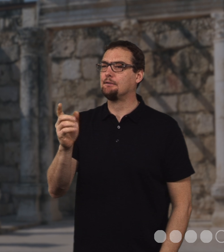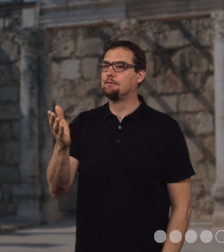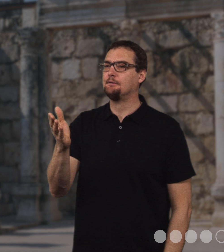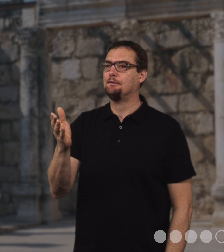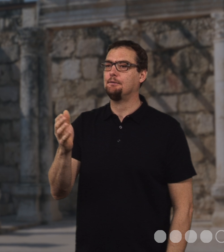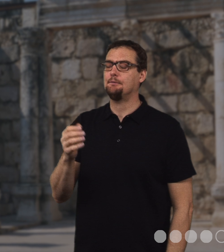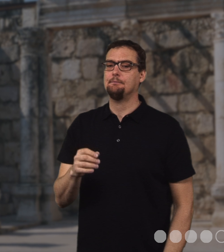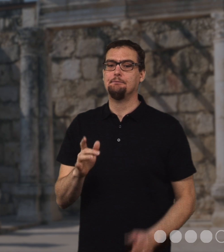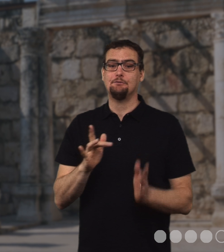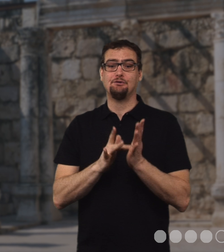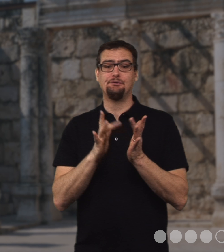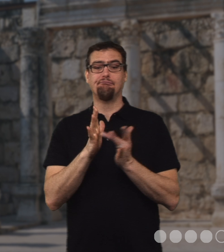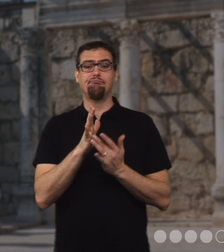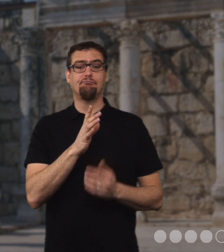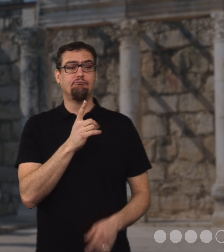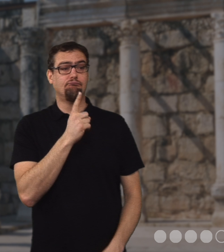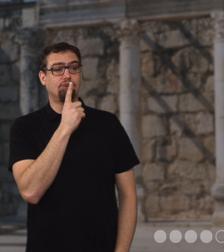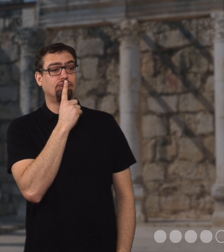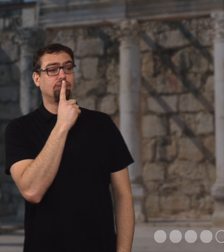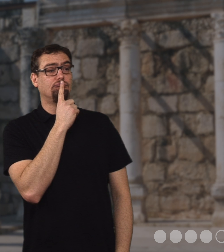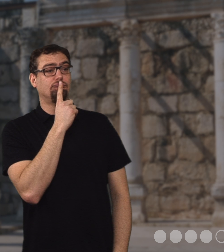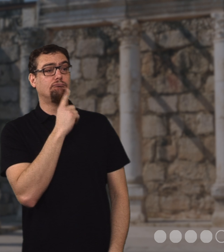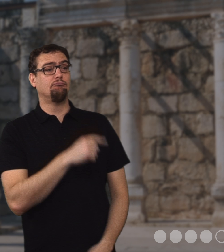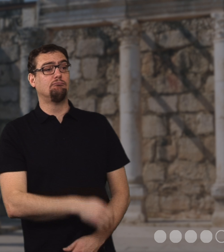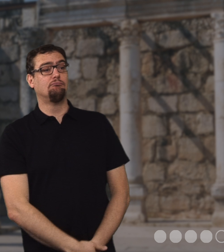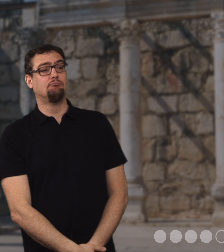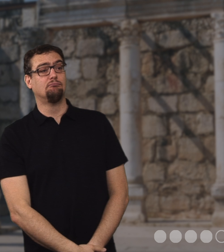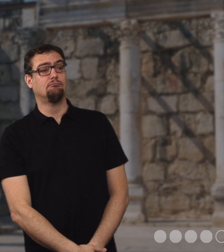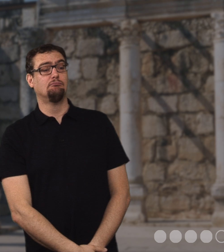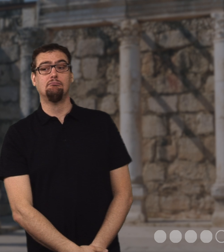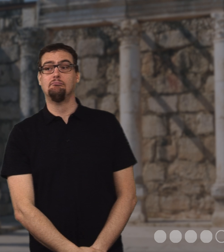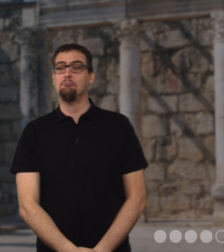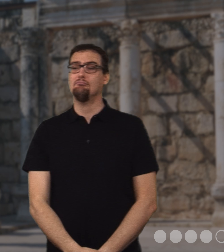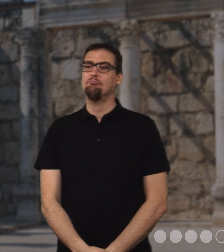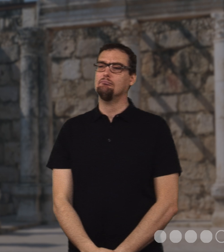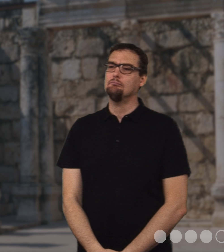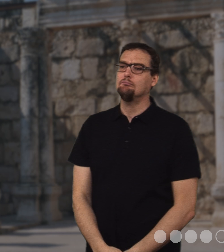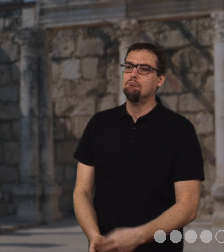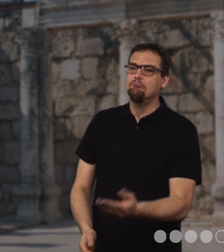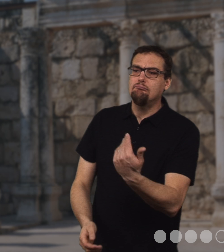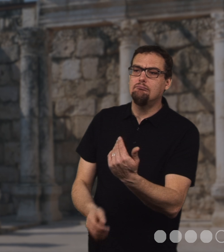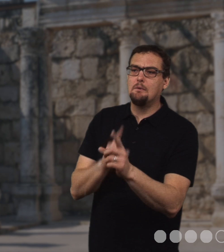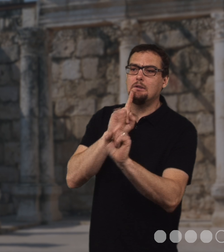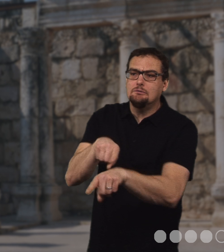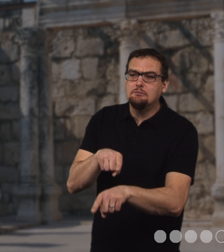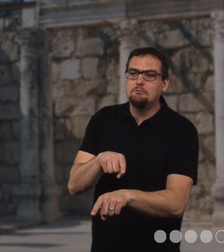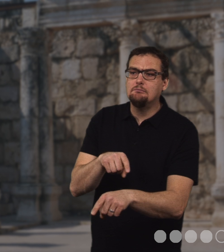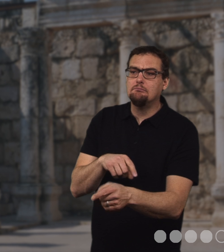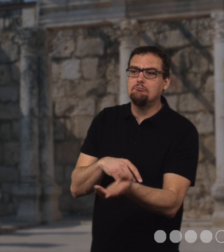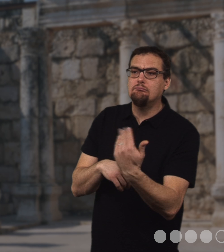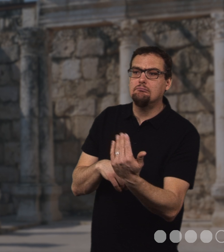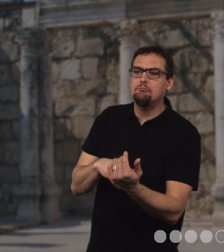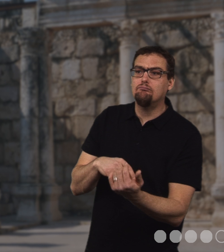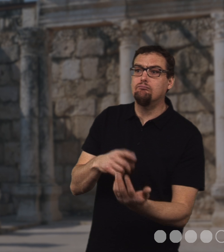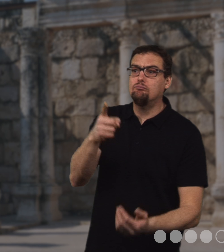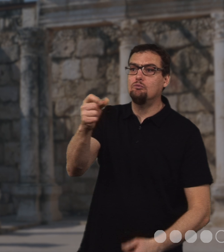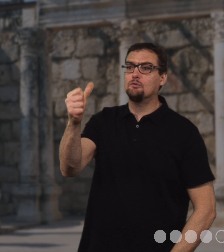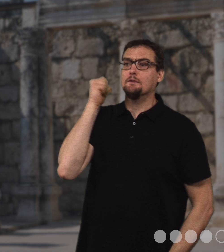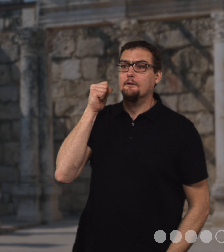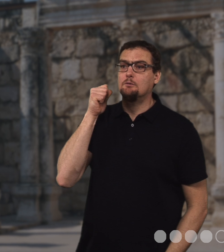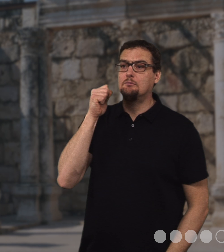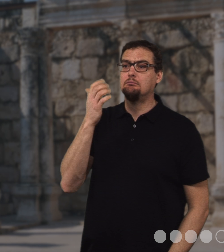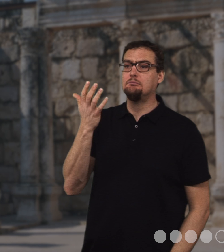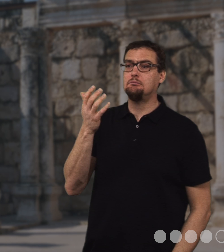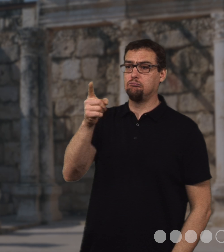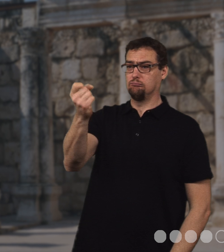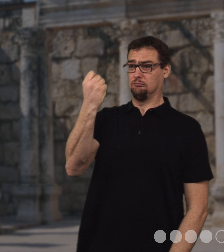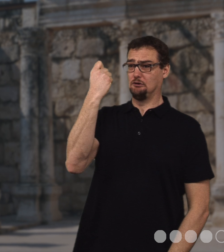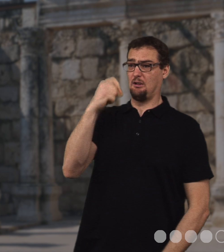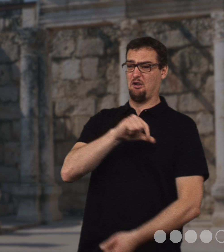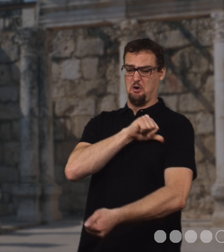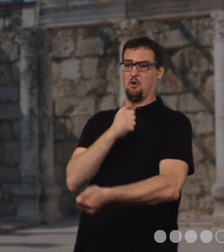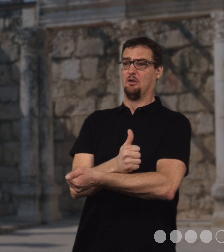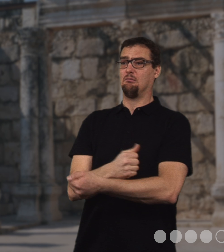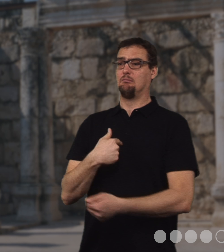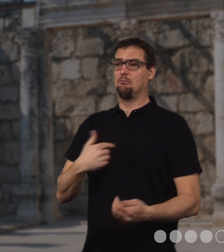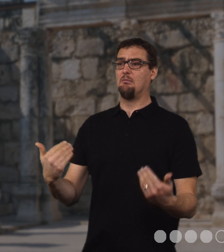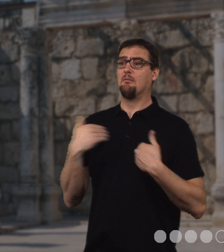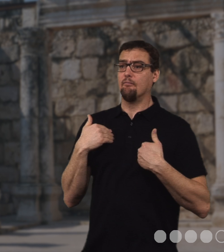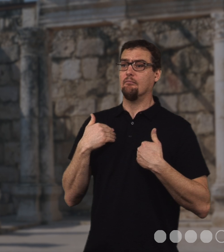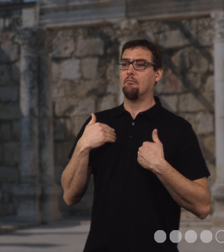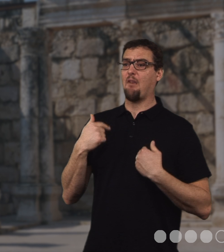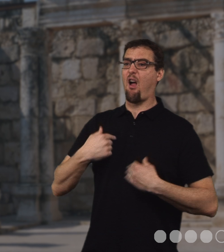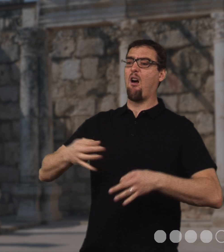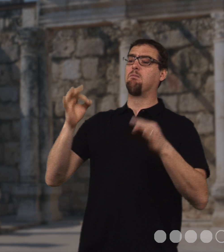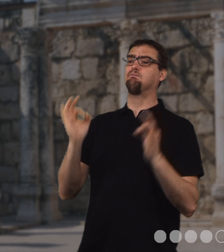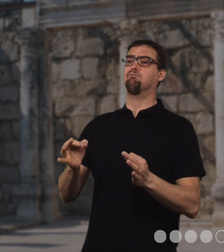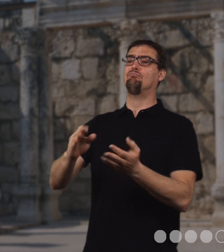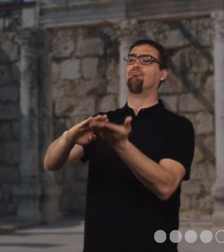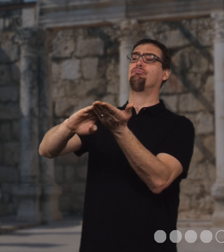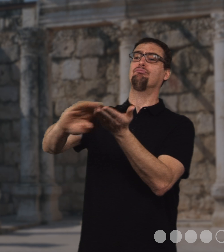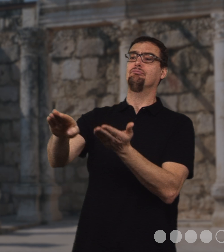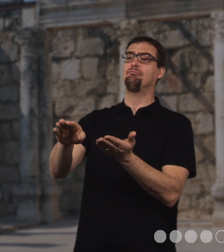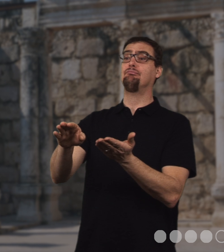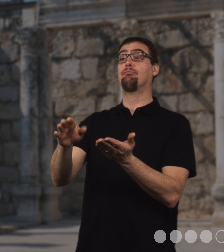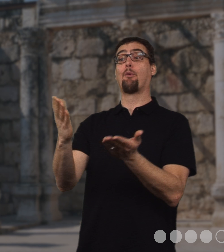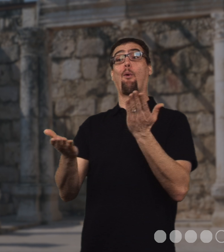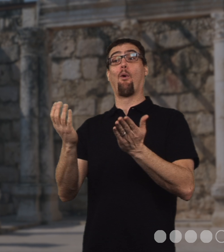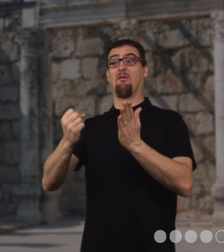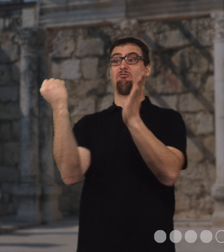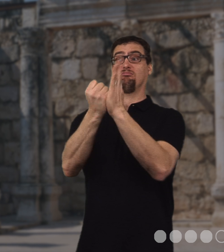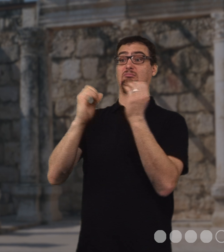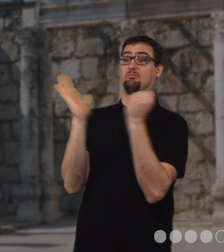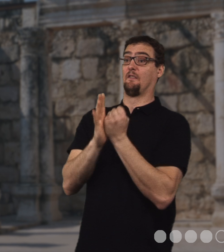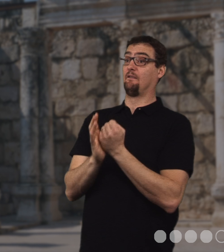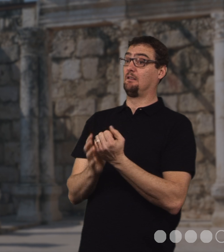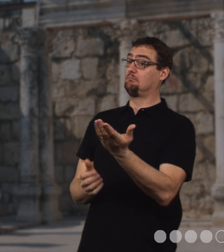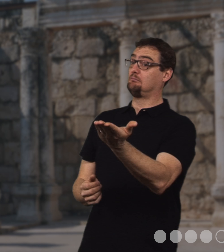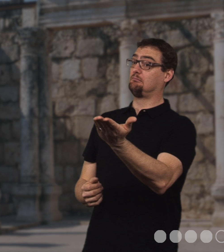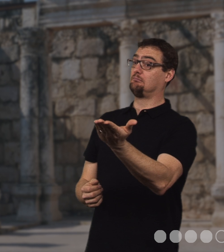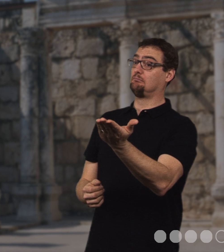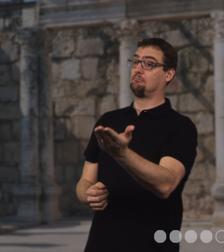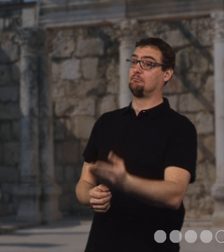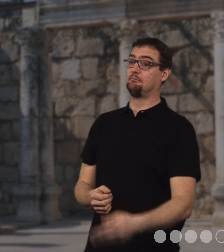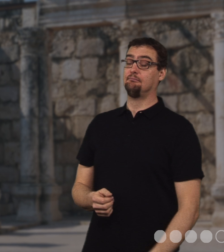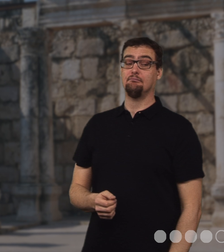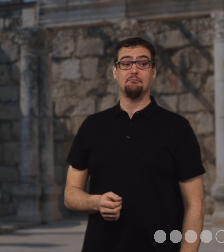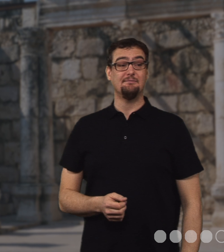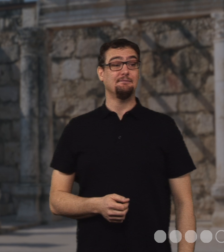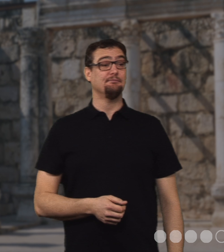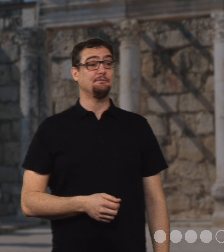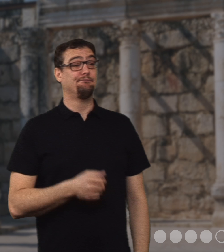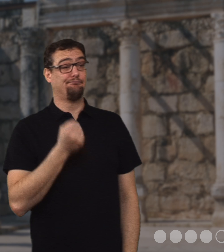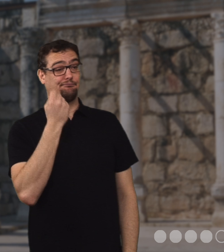So Pilate said to Him, “Do You refuse to speak to me?